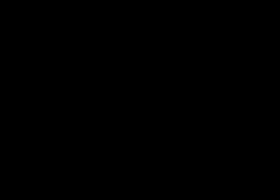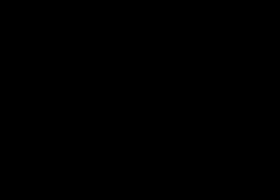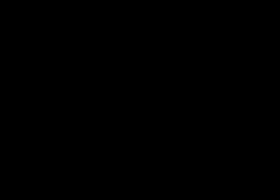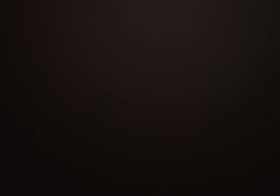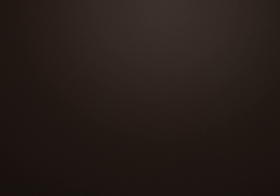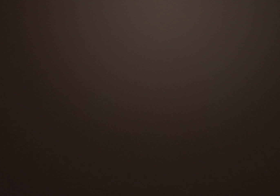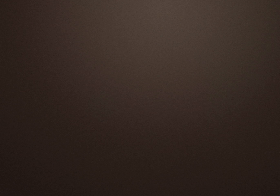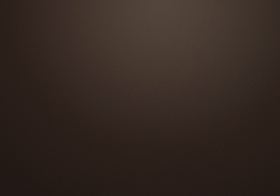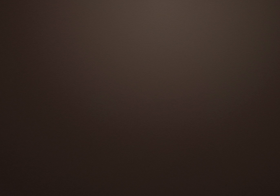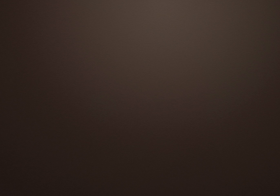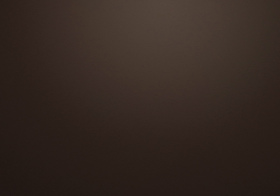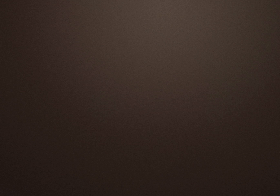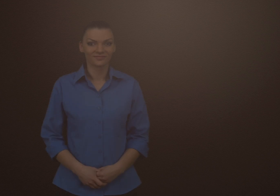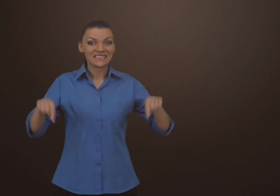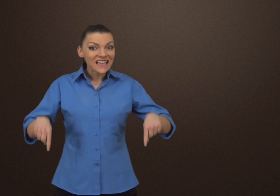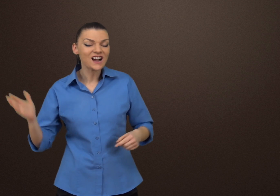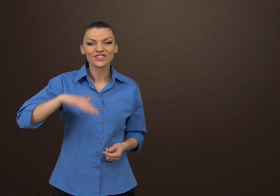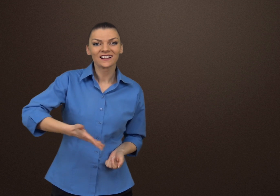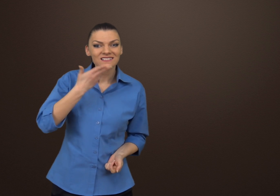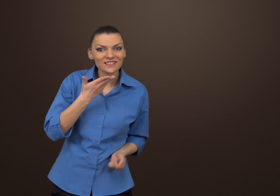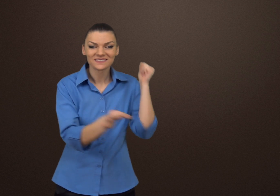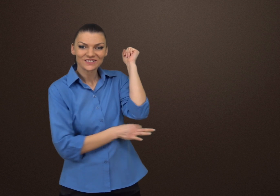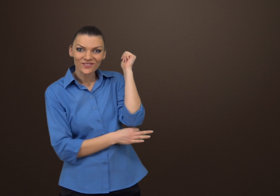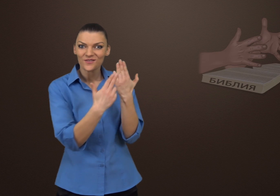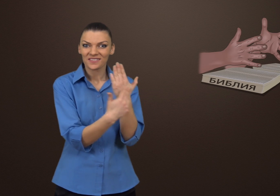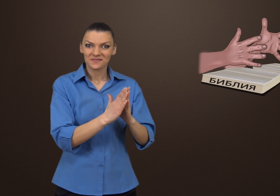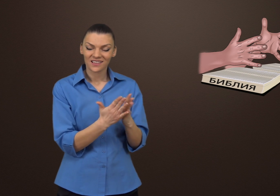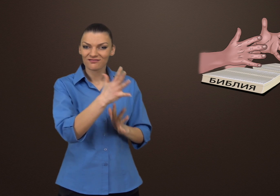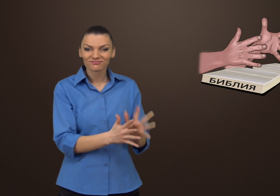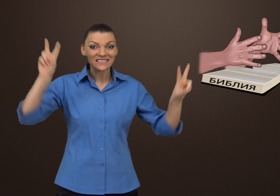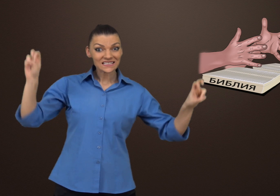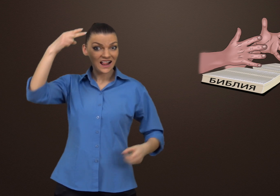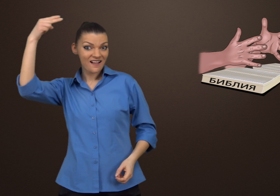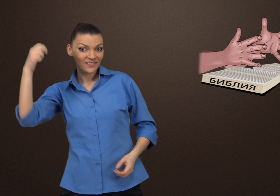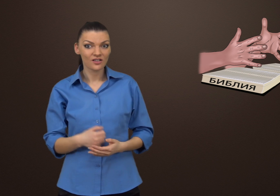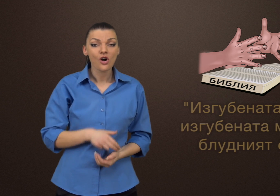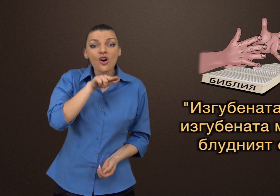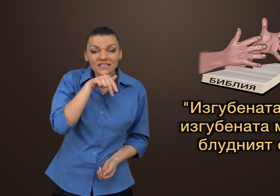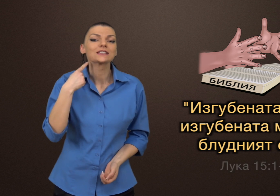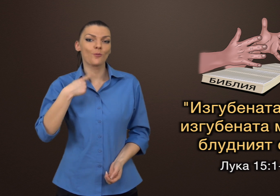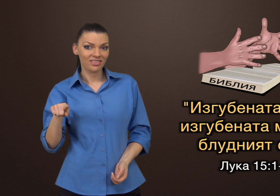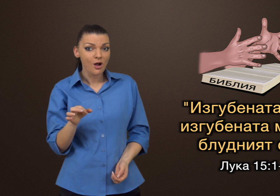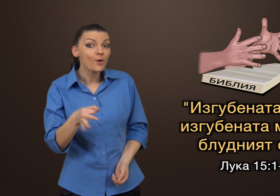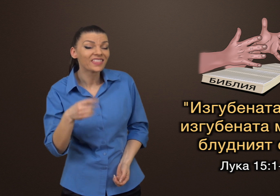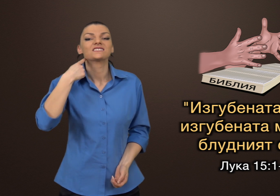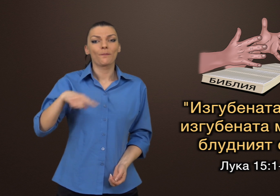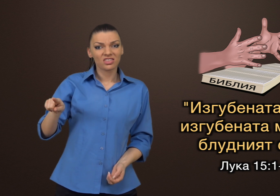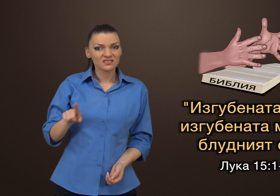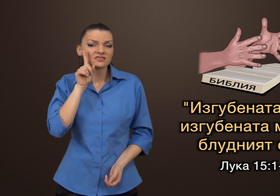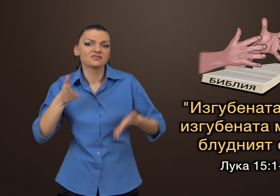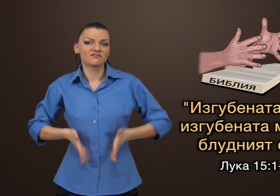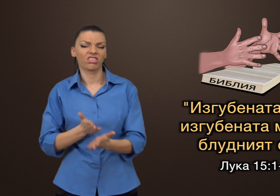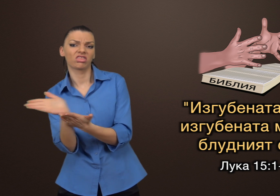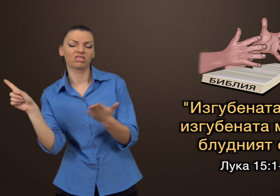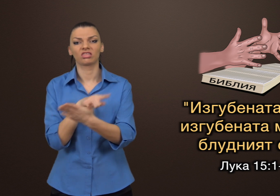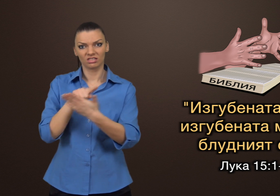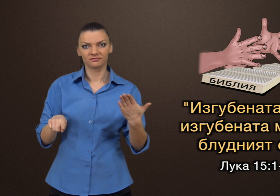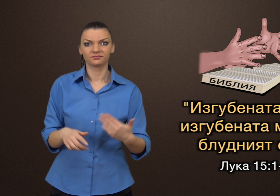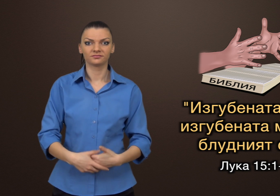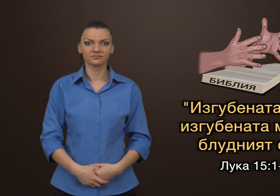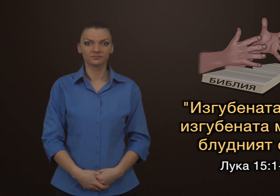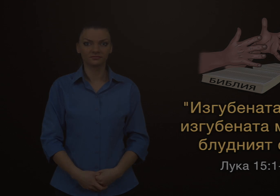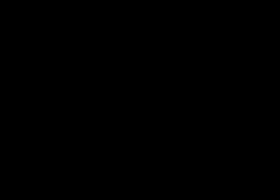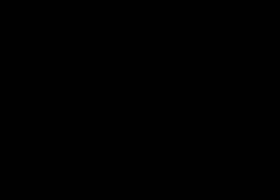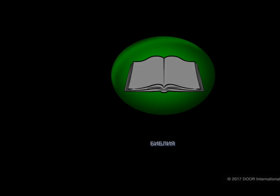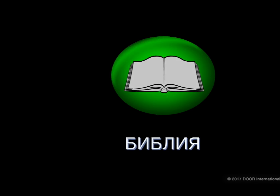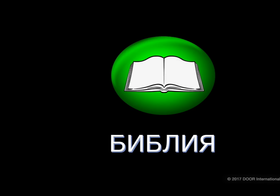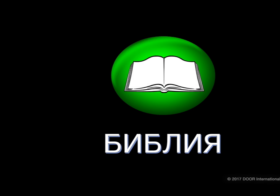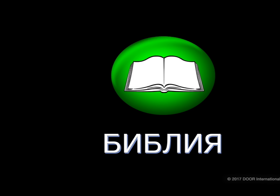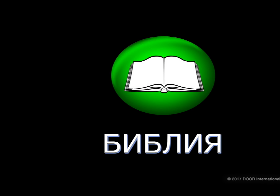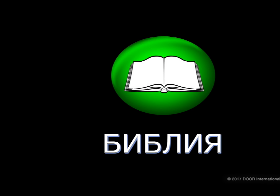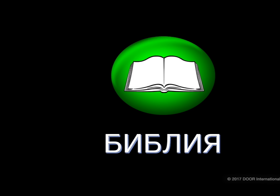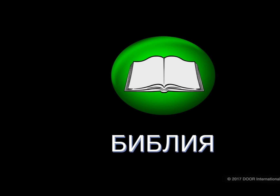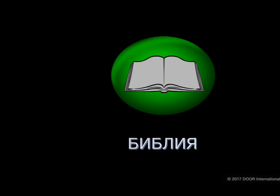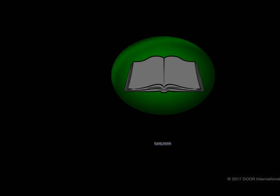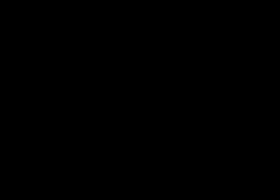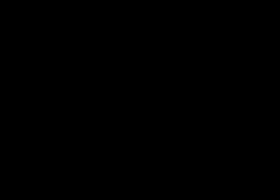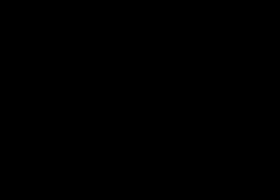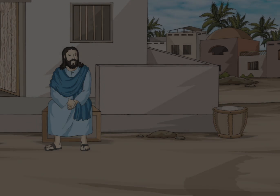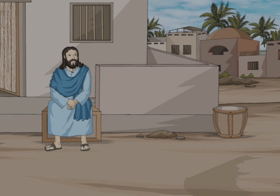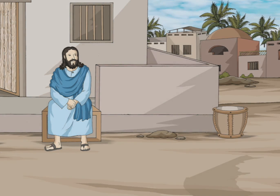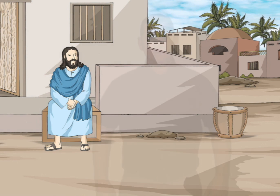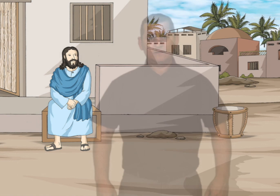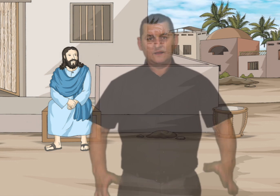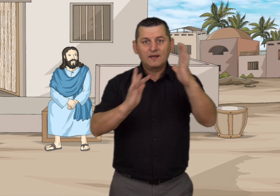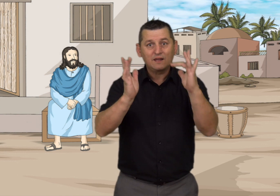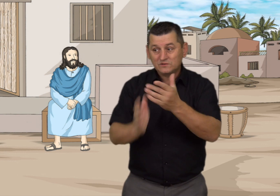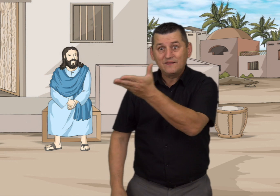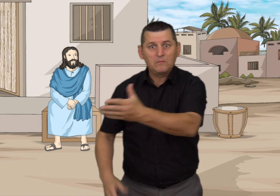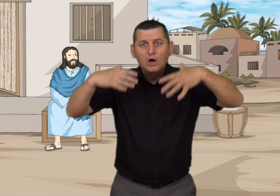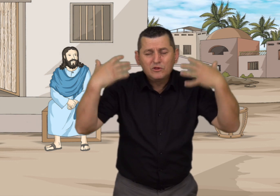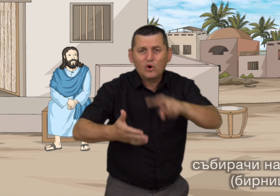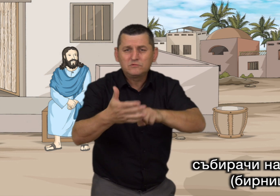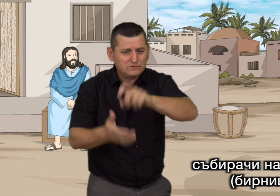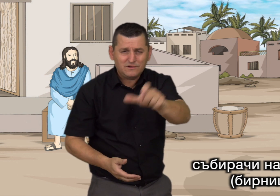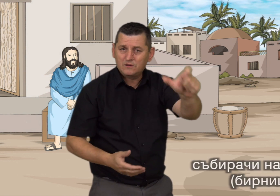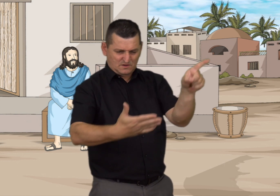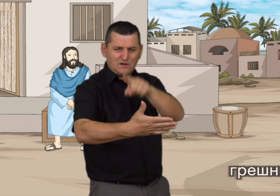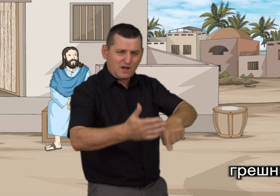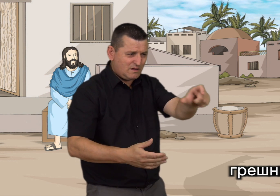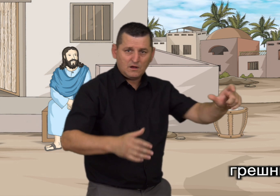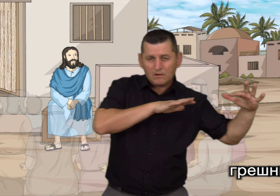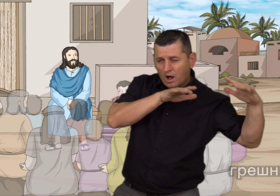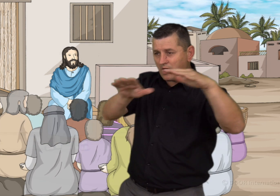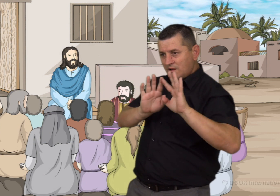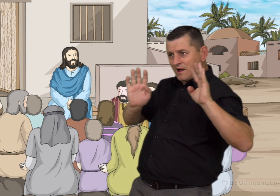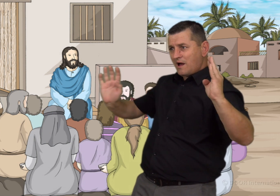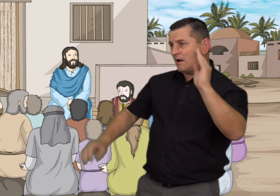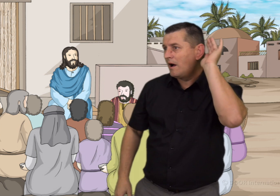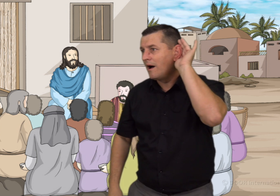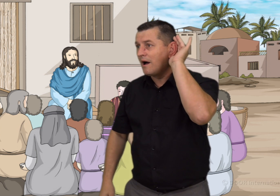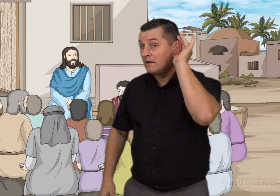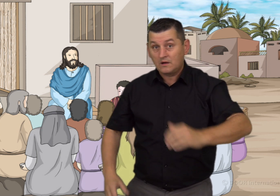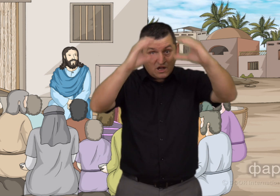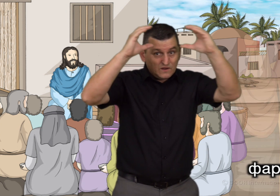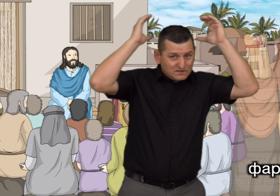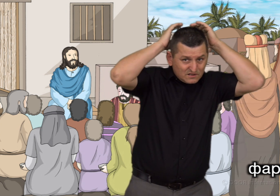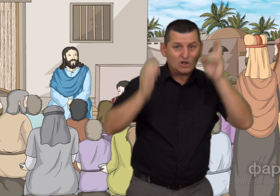Now all the tax collectors and sinners were gathering around to listen to Jesus.